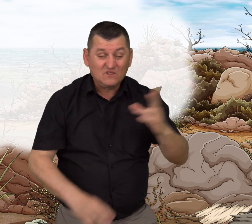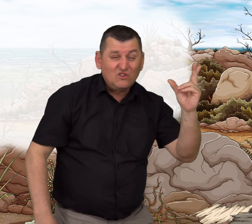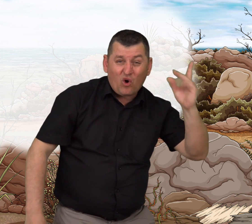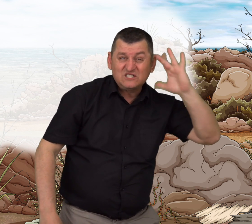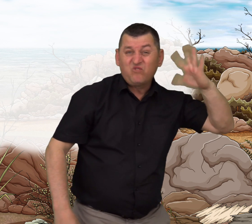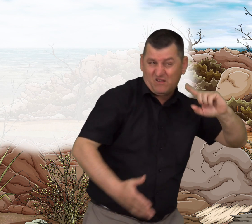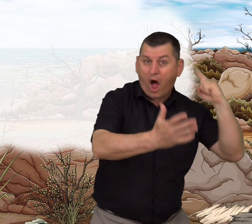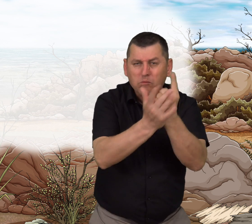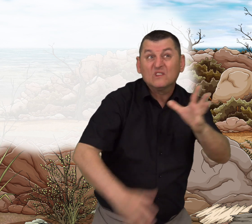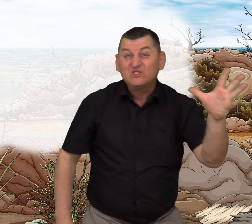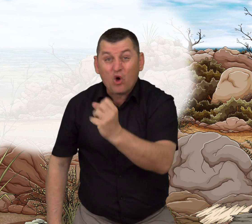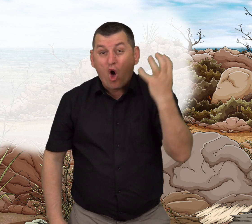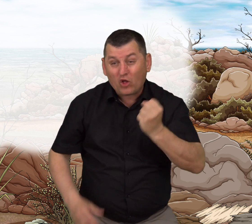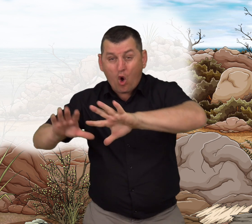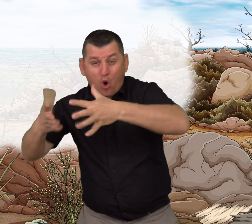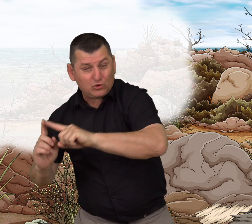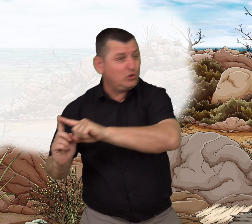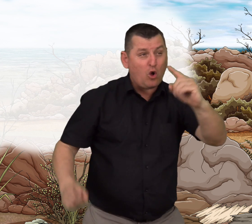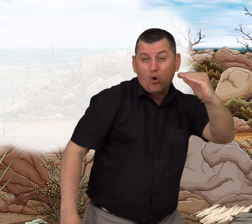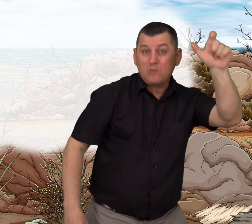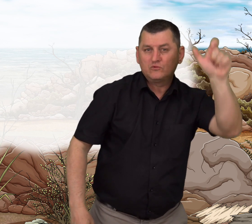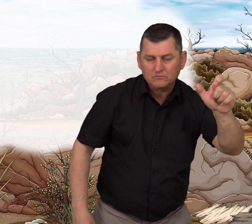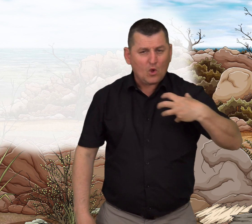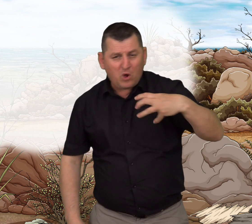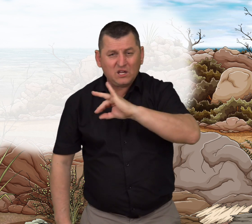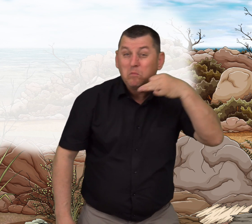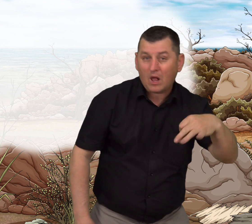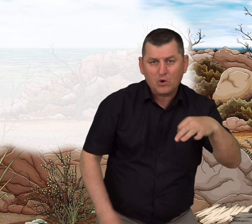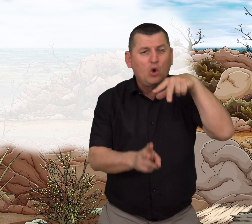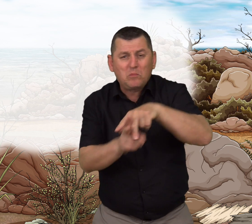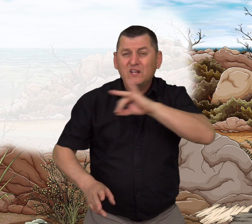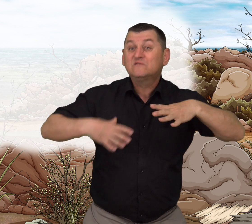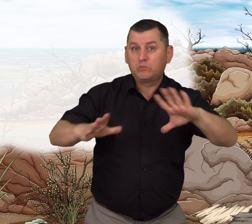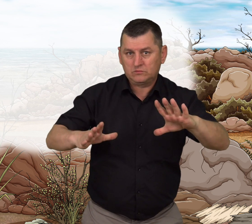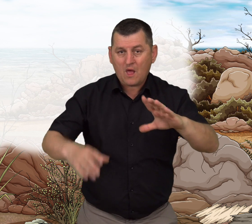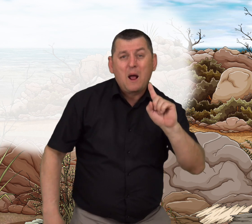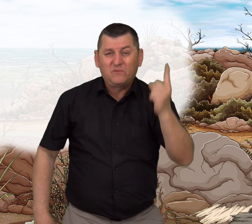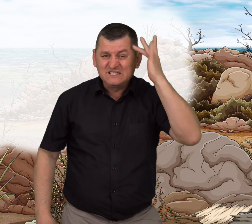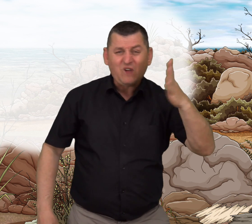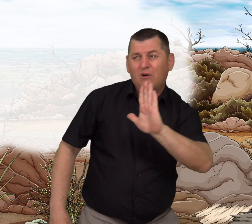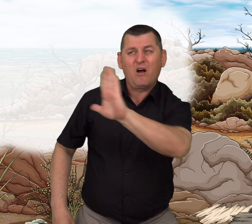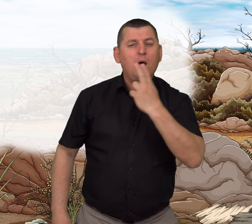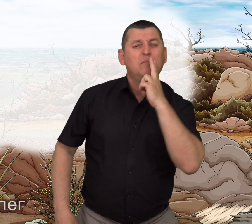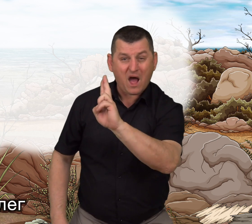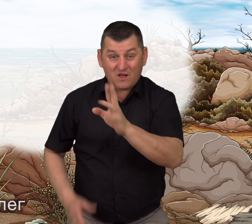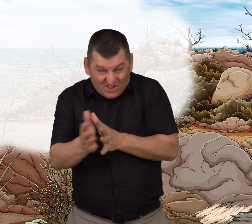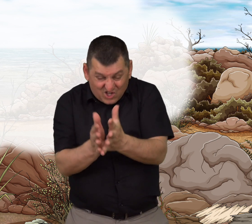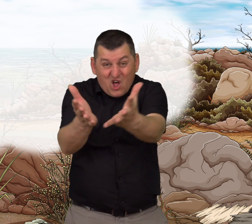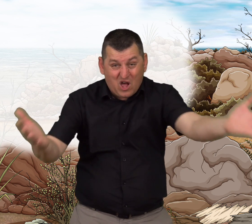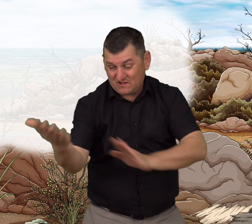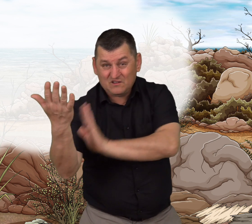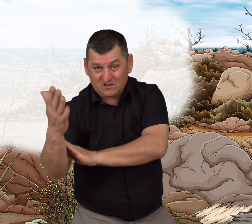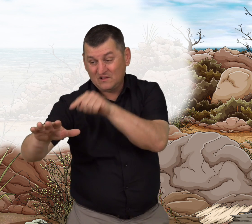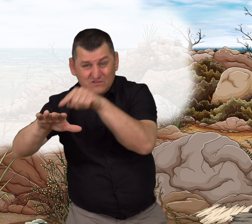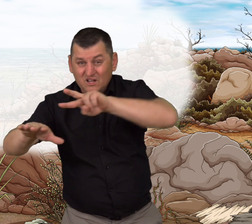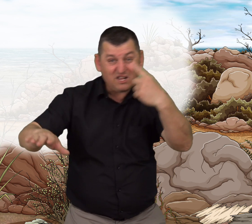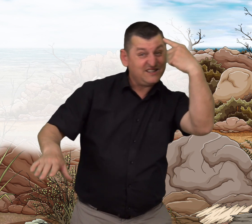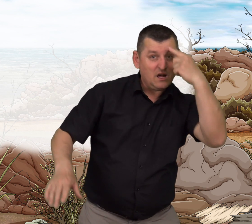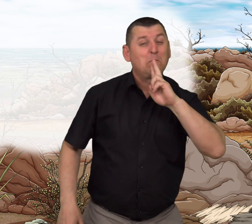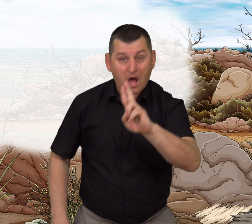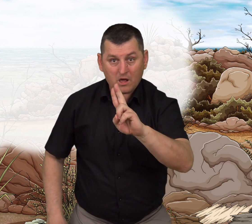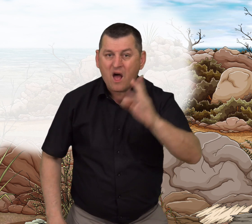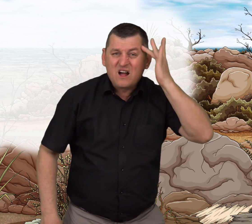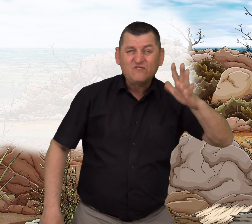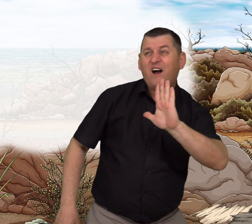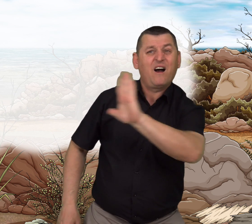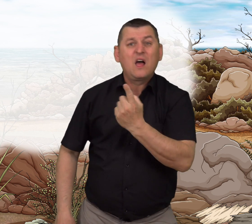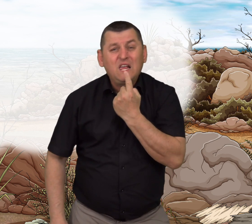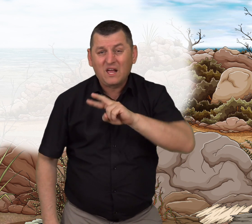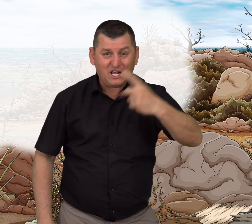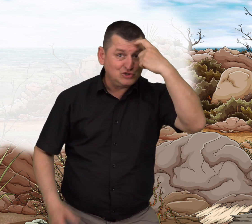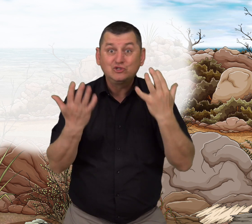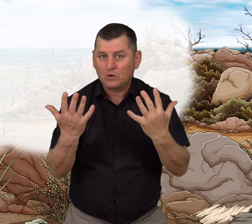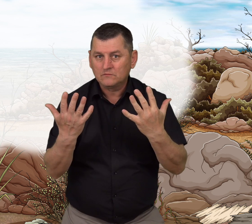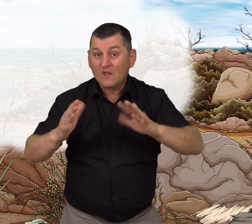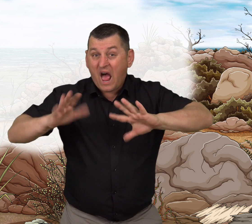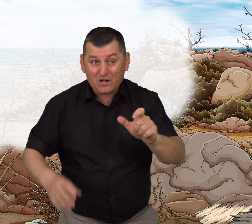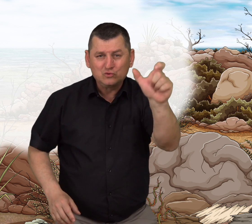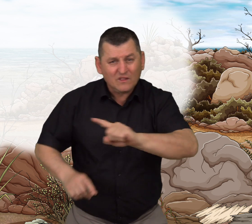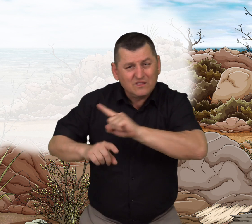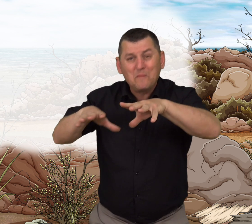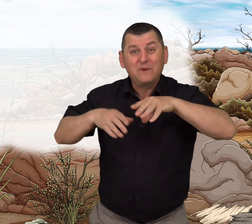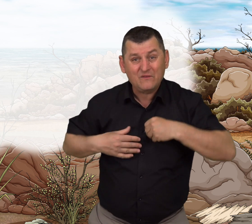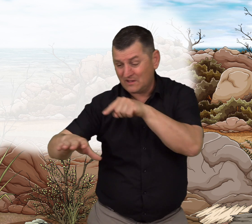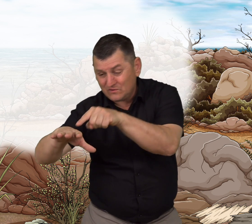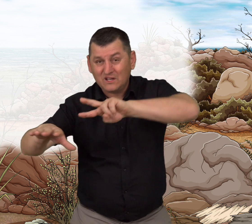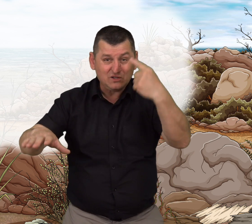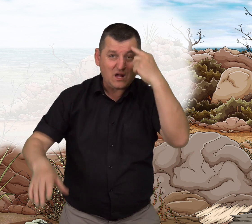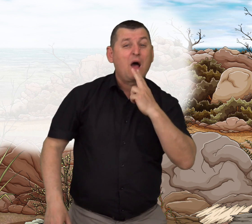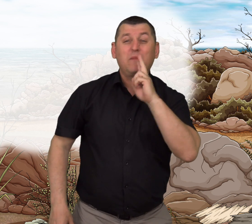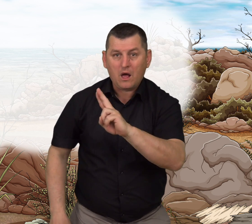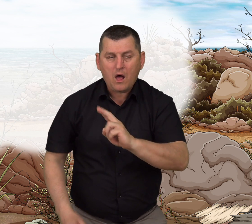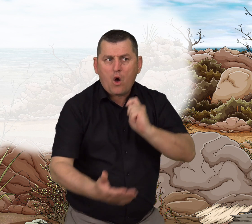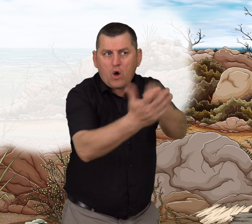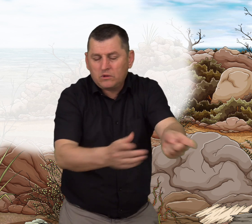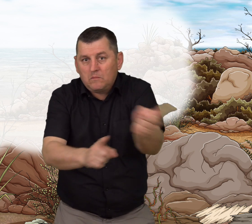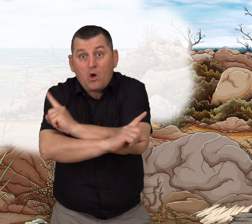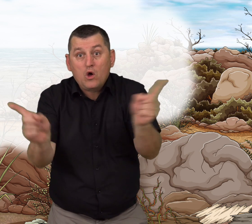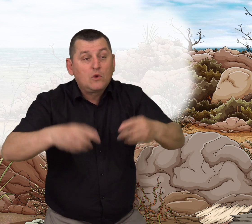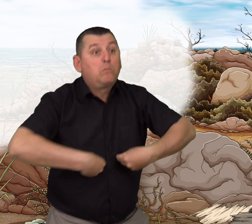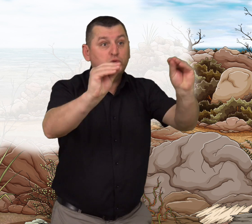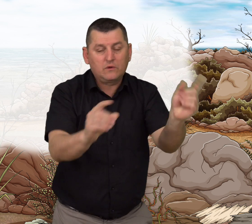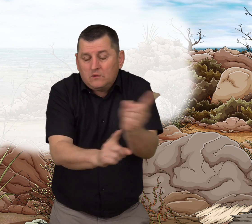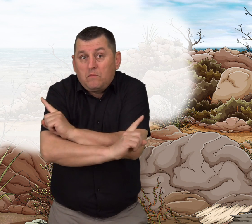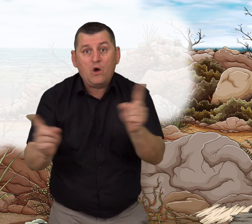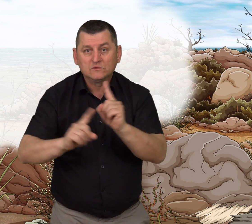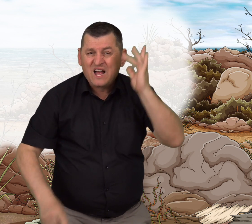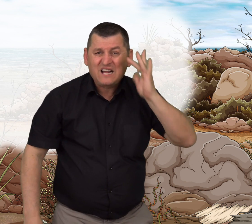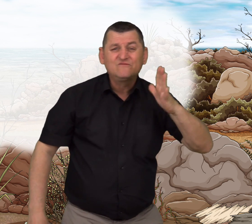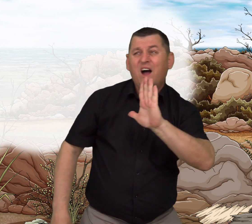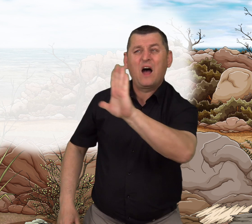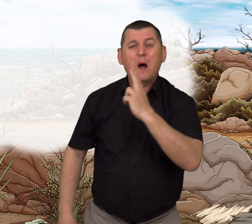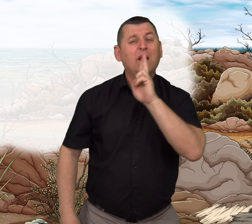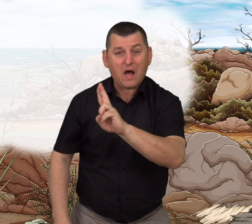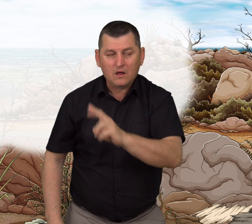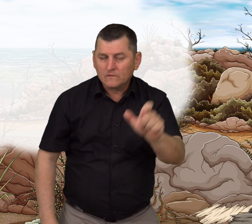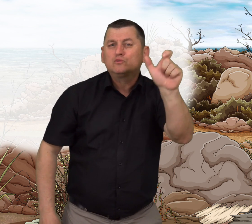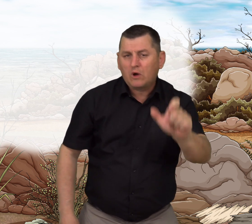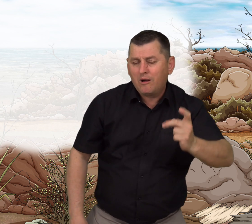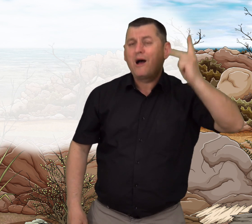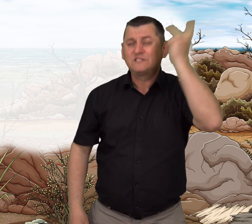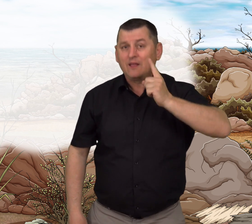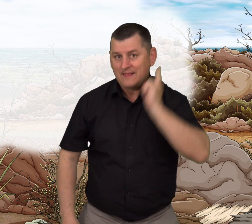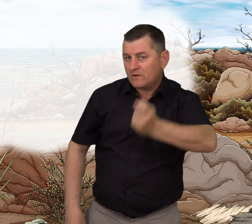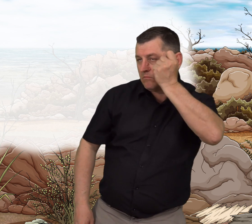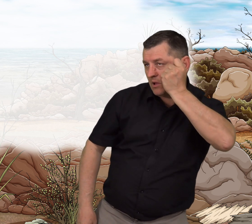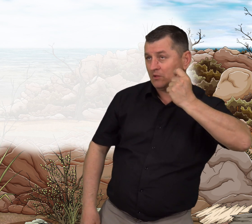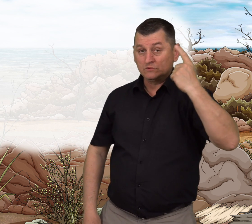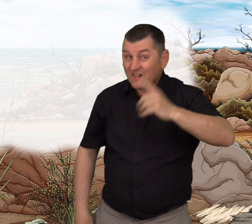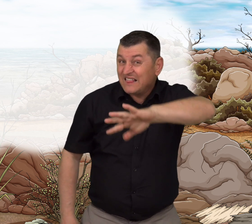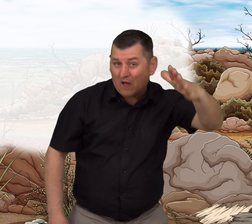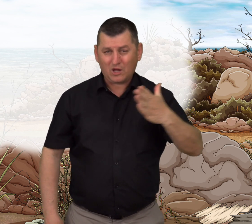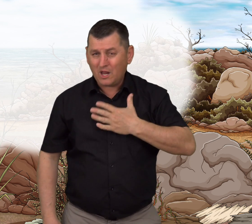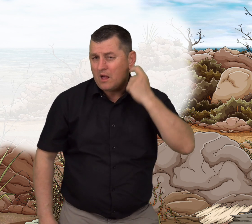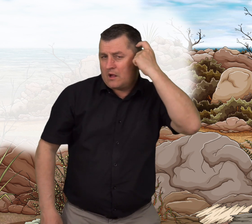And the second beast required all people small and great, rich and poor, free and slave, to receive a mark on their right hand or on their forehead, so that no one could buy or sell unless he had the mark—the name of the beast or the number of its name.